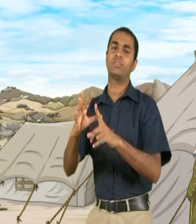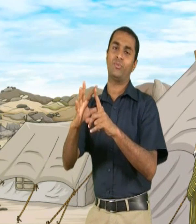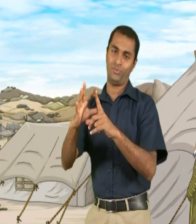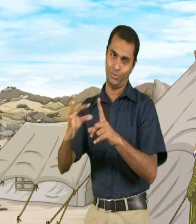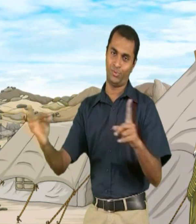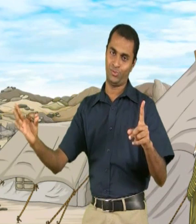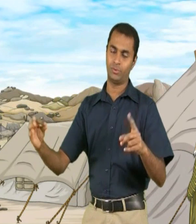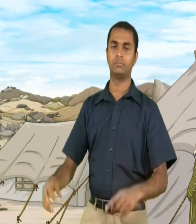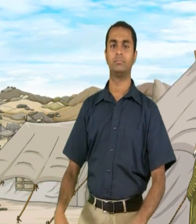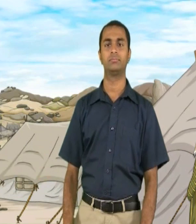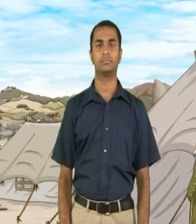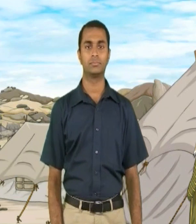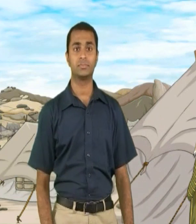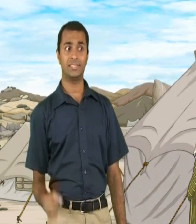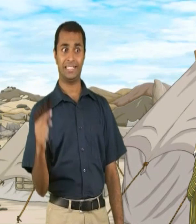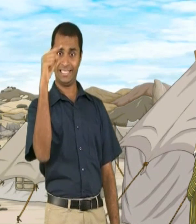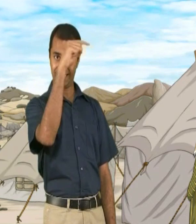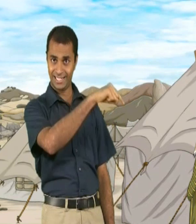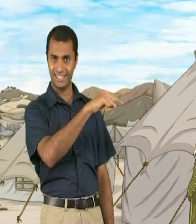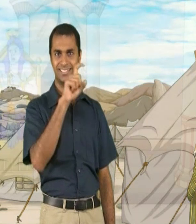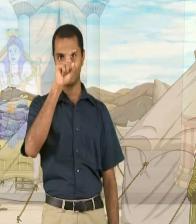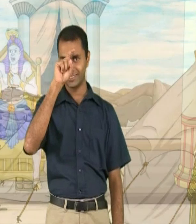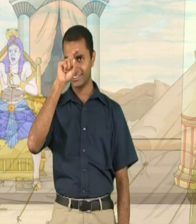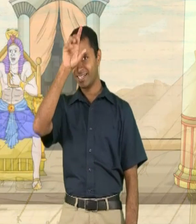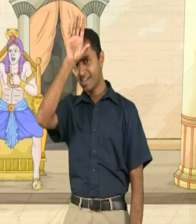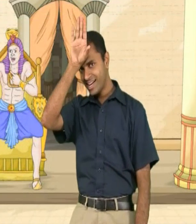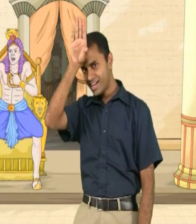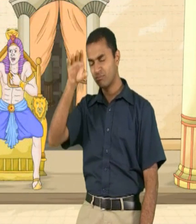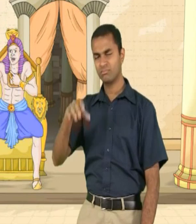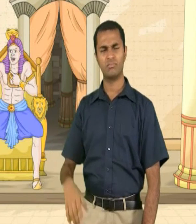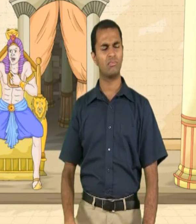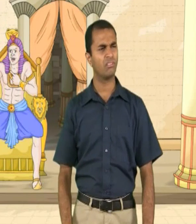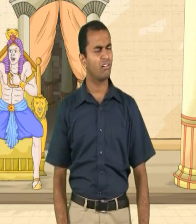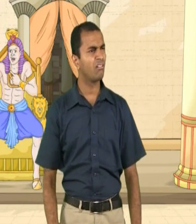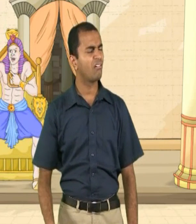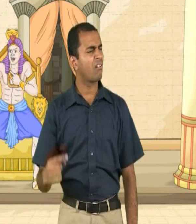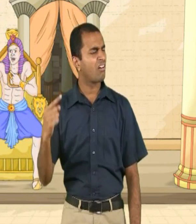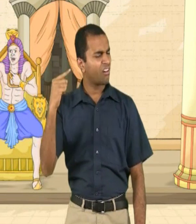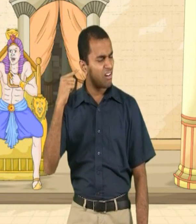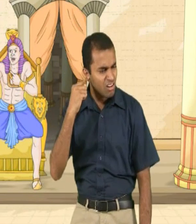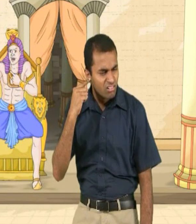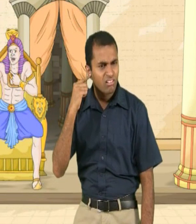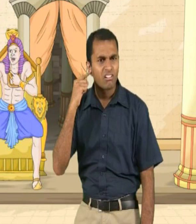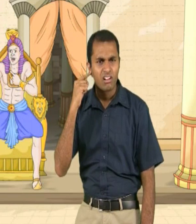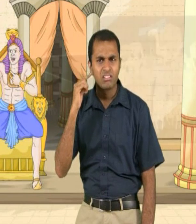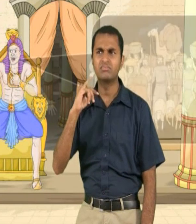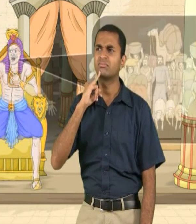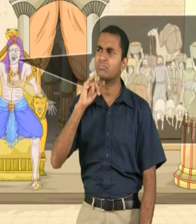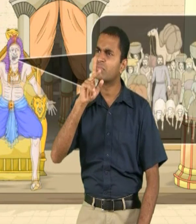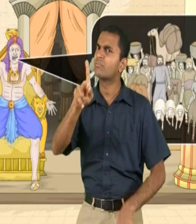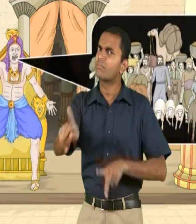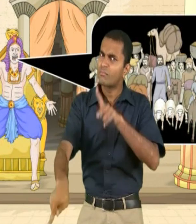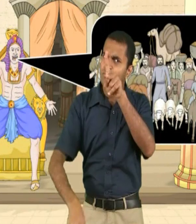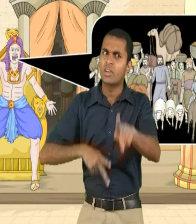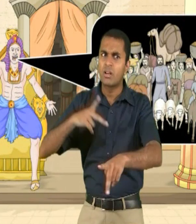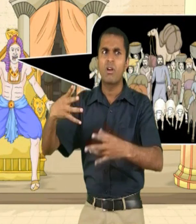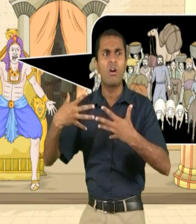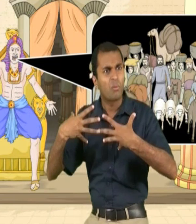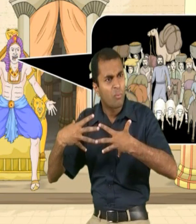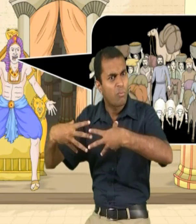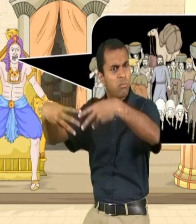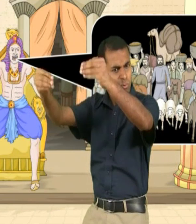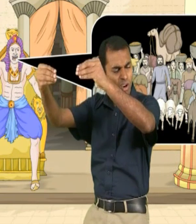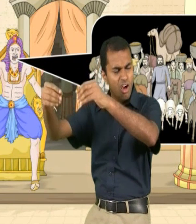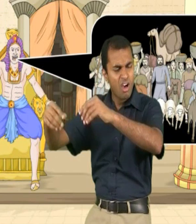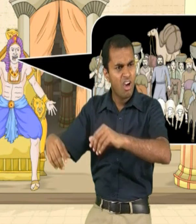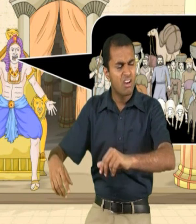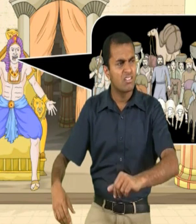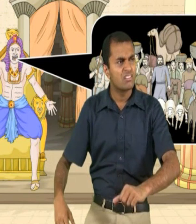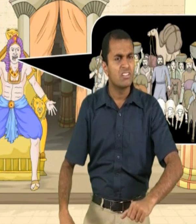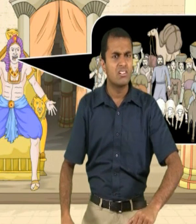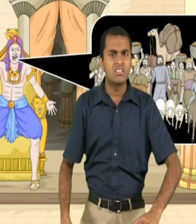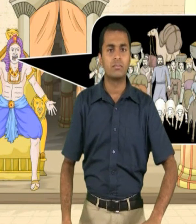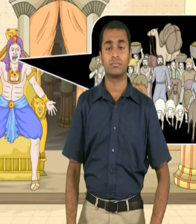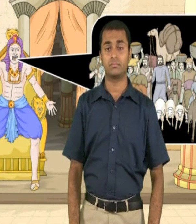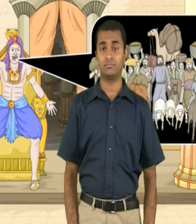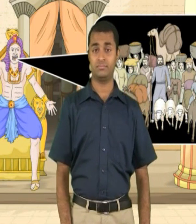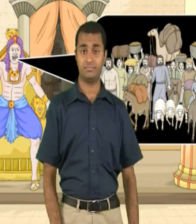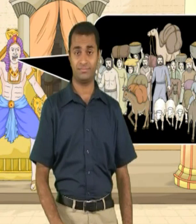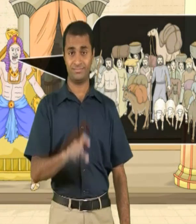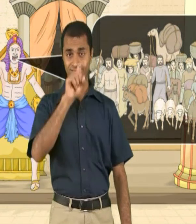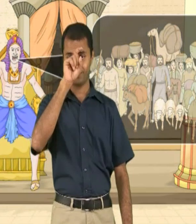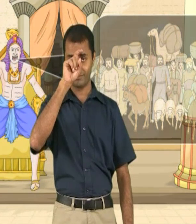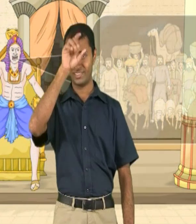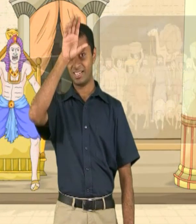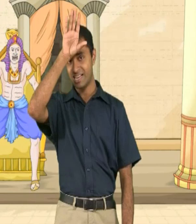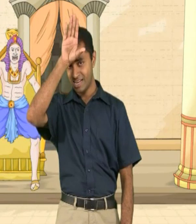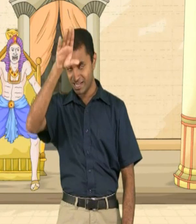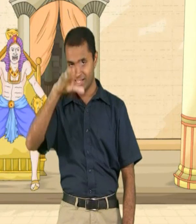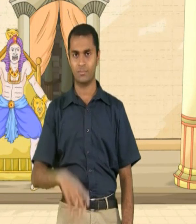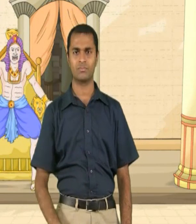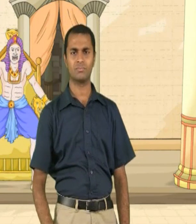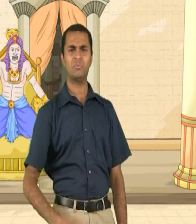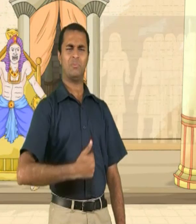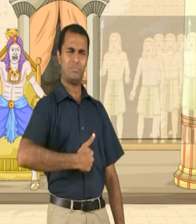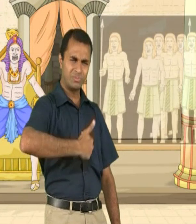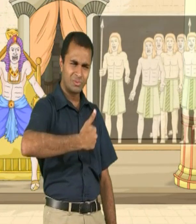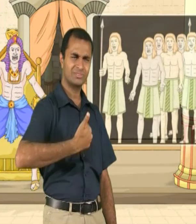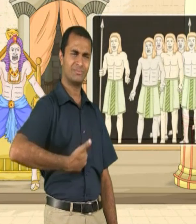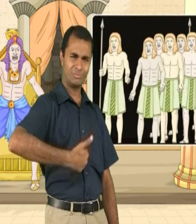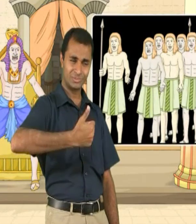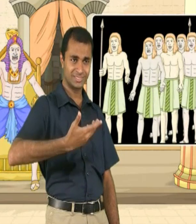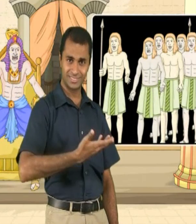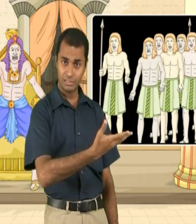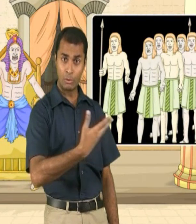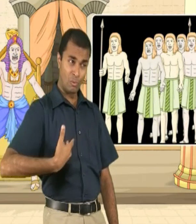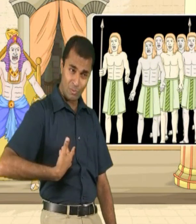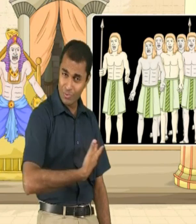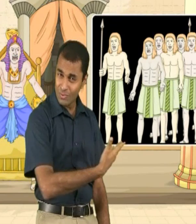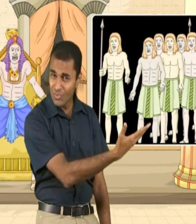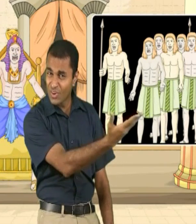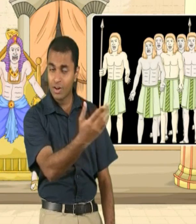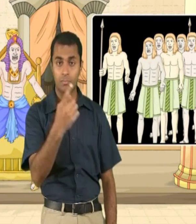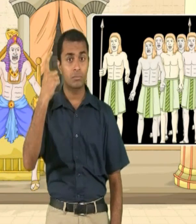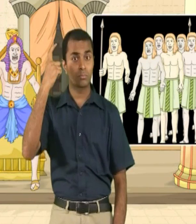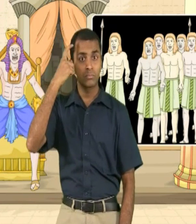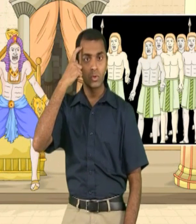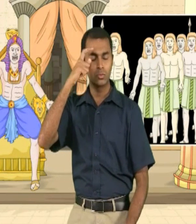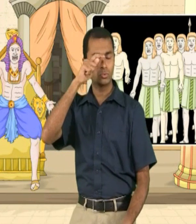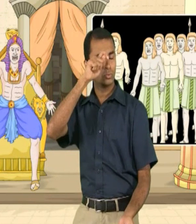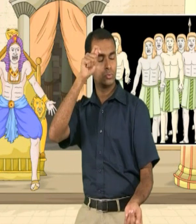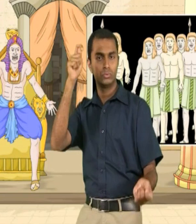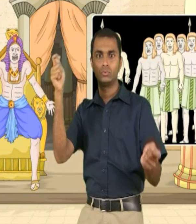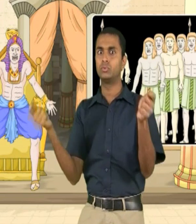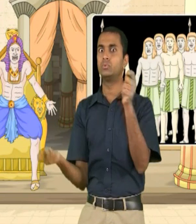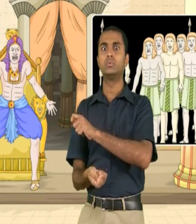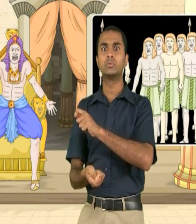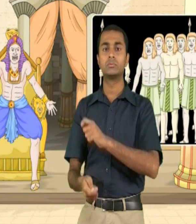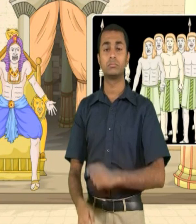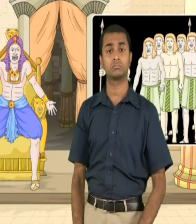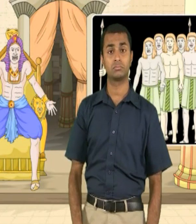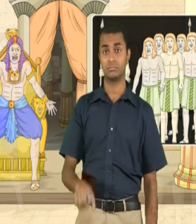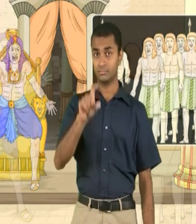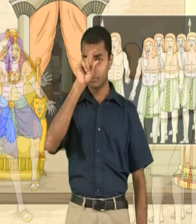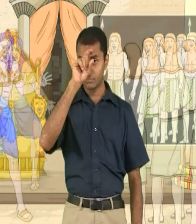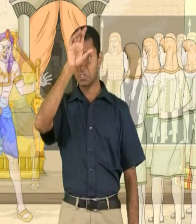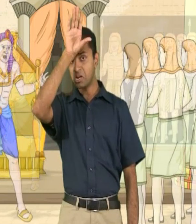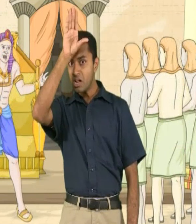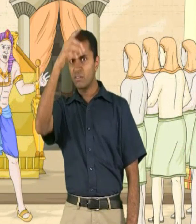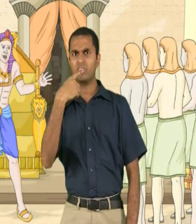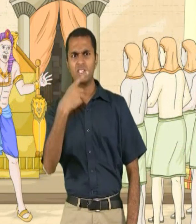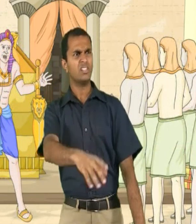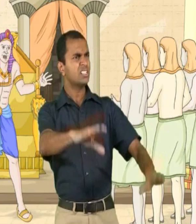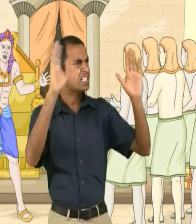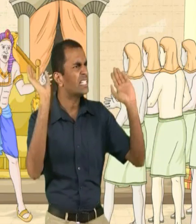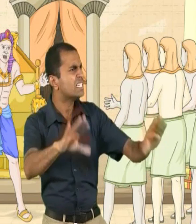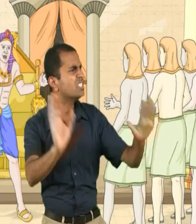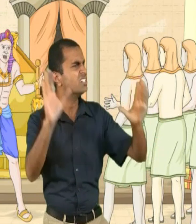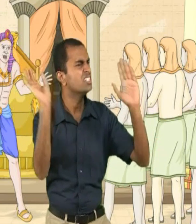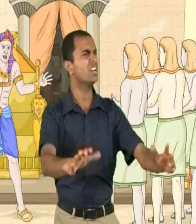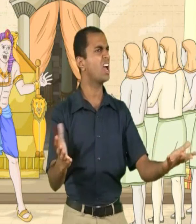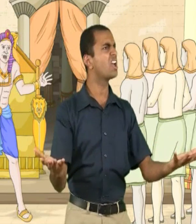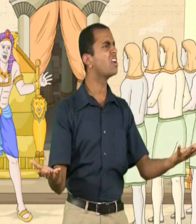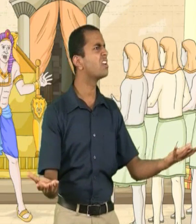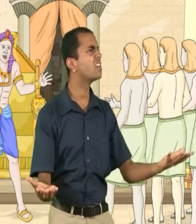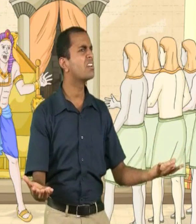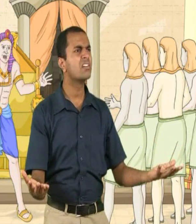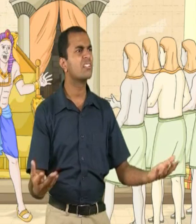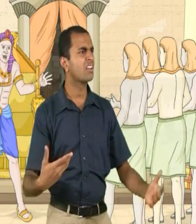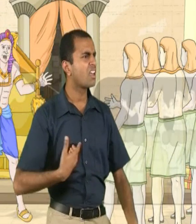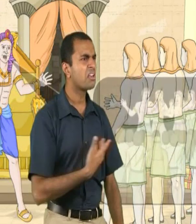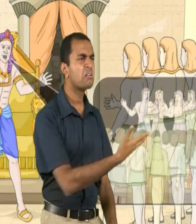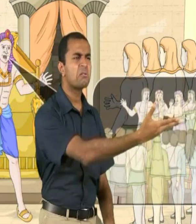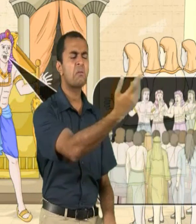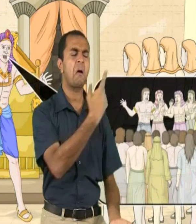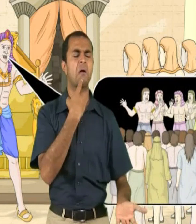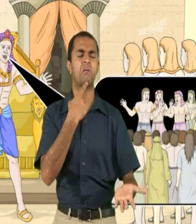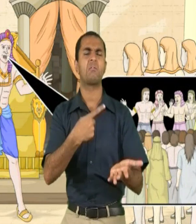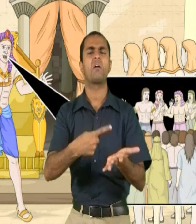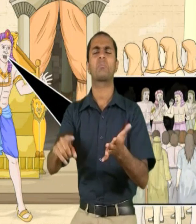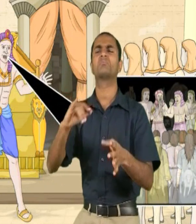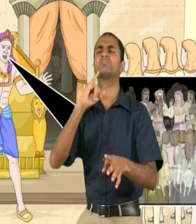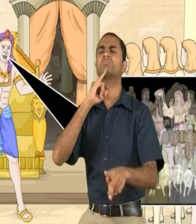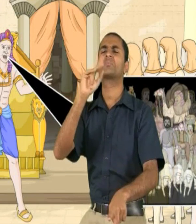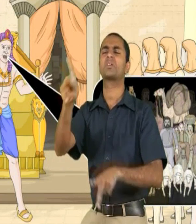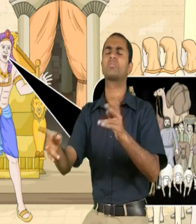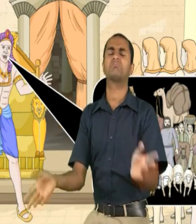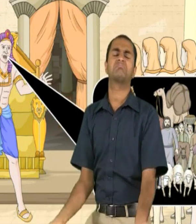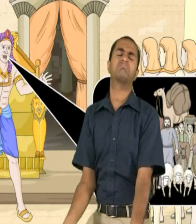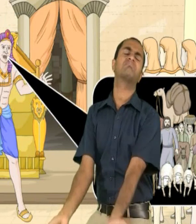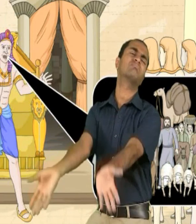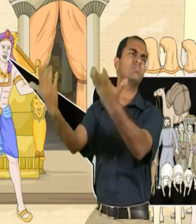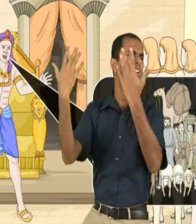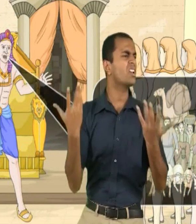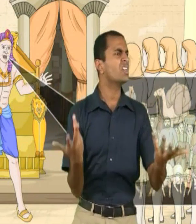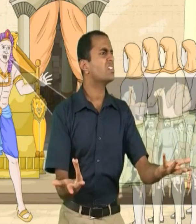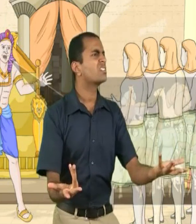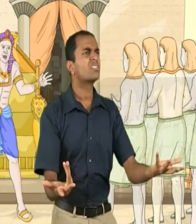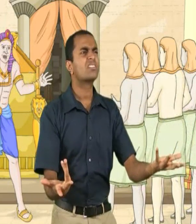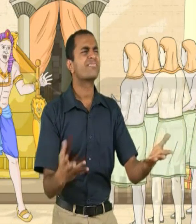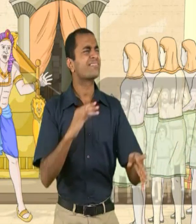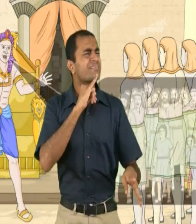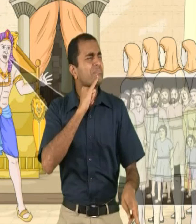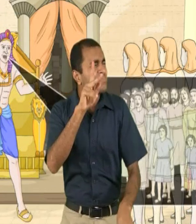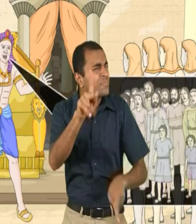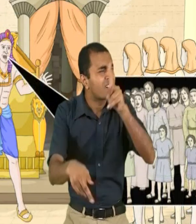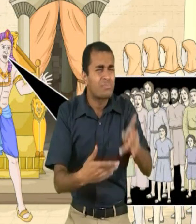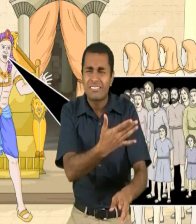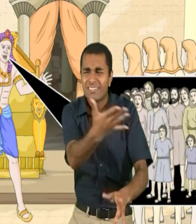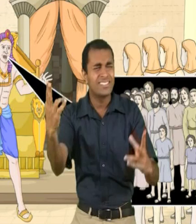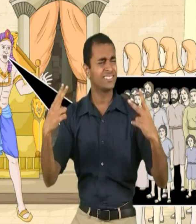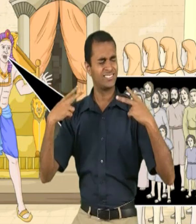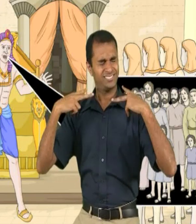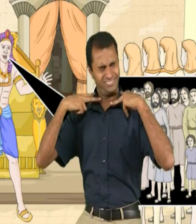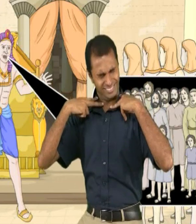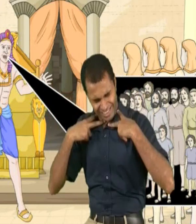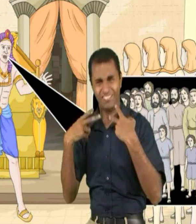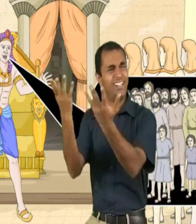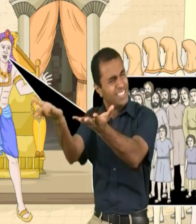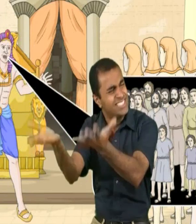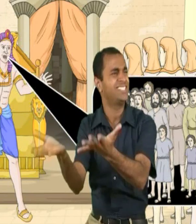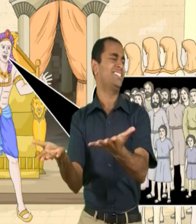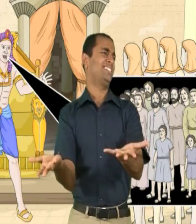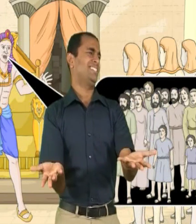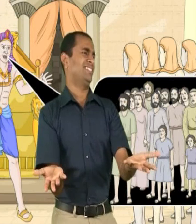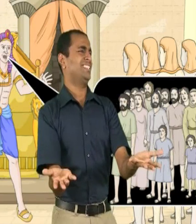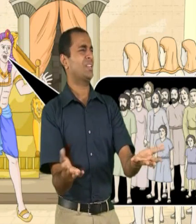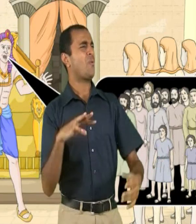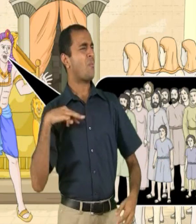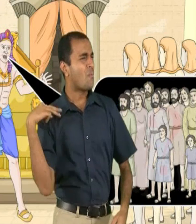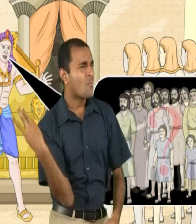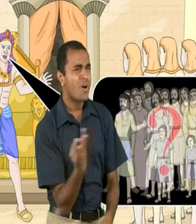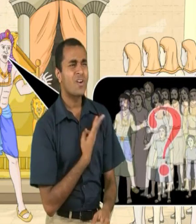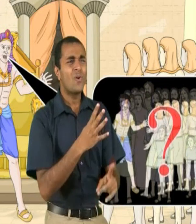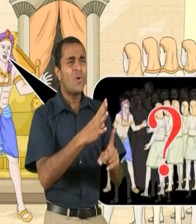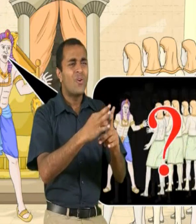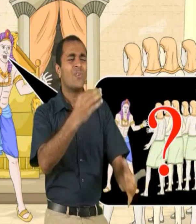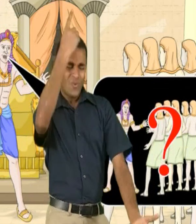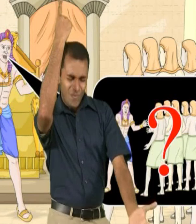When the king of Egypt was told that the people had fled, Pharaoh and his officials changed their minds about them and said, “What have we done?